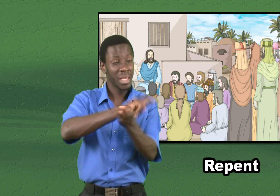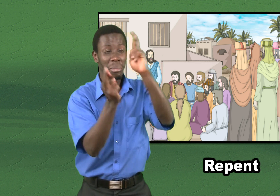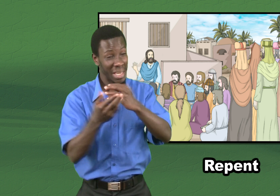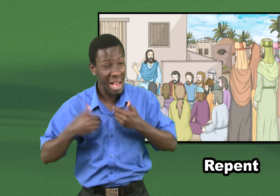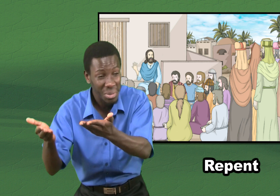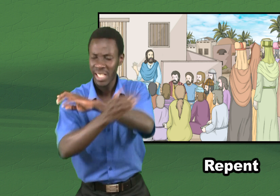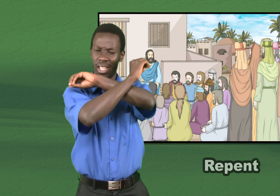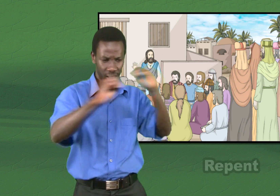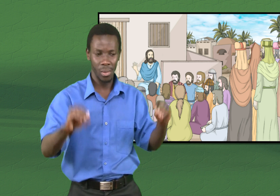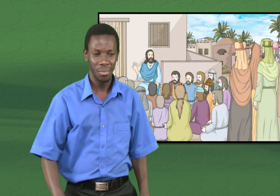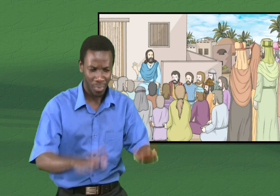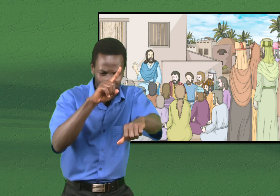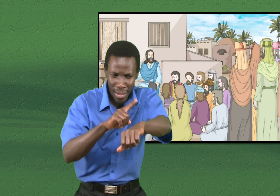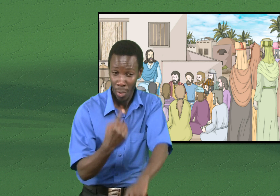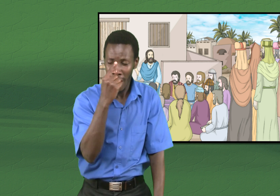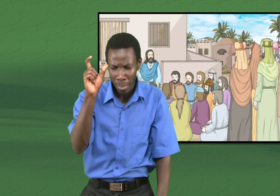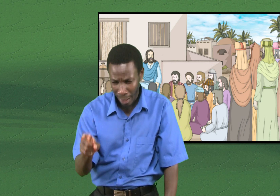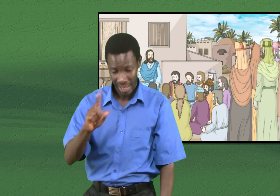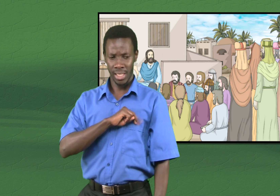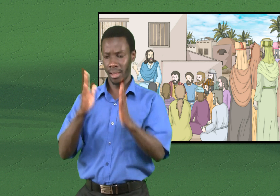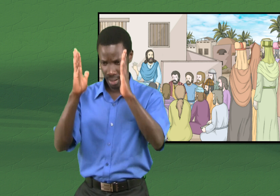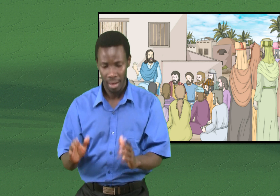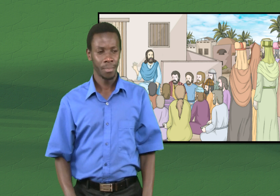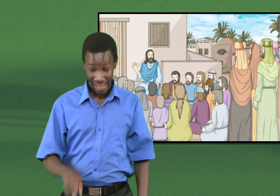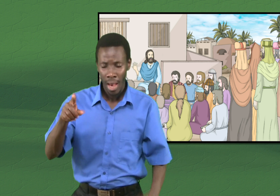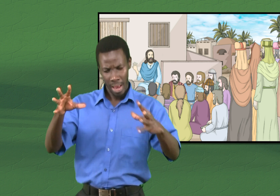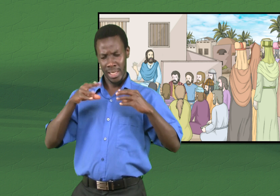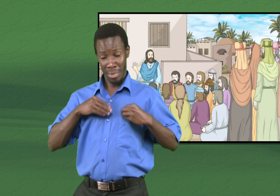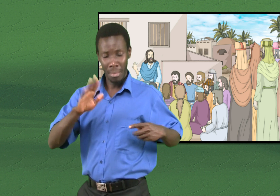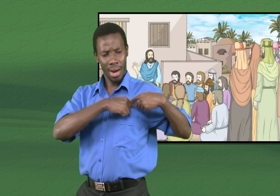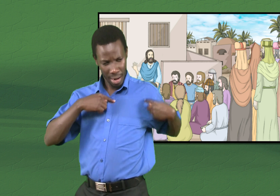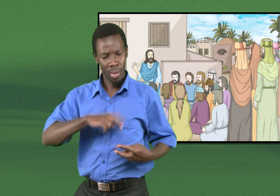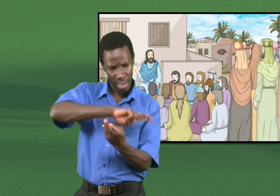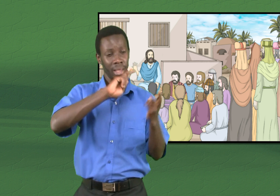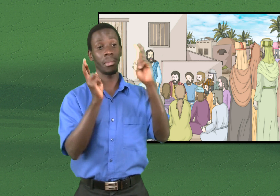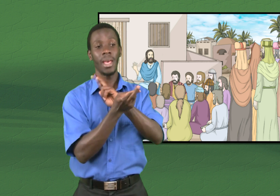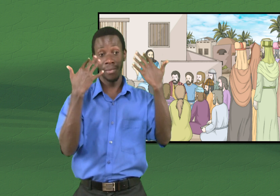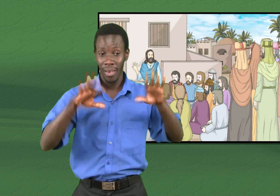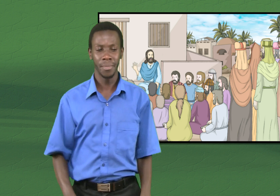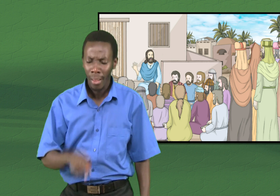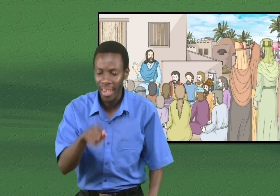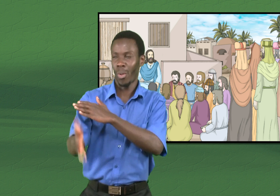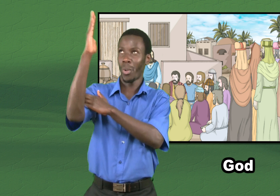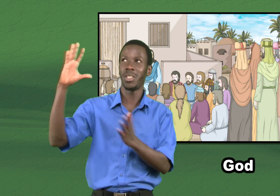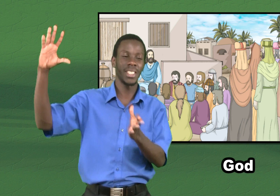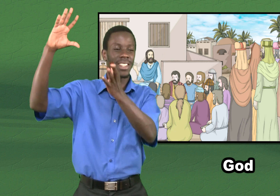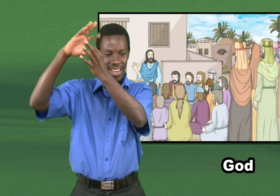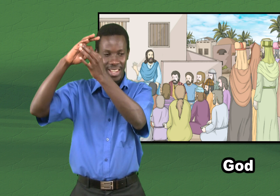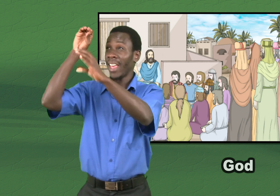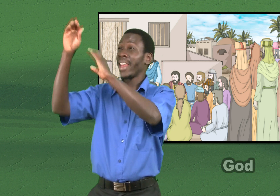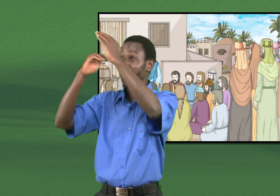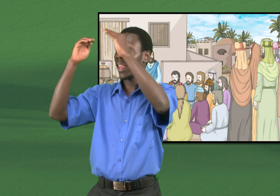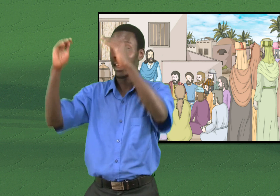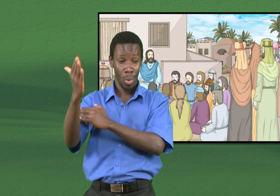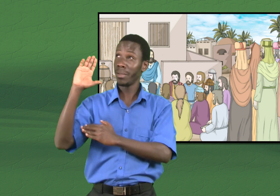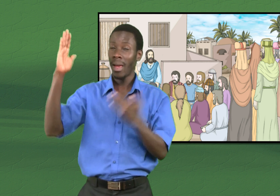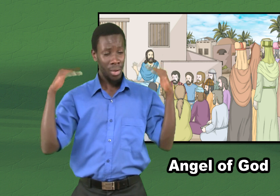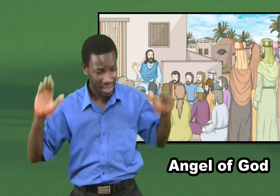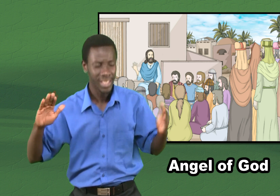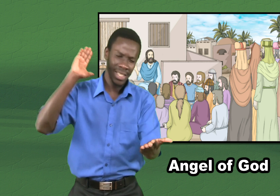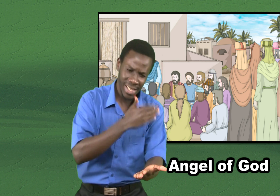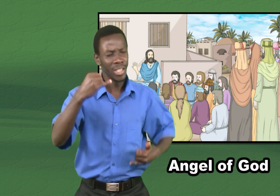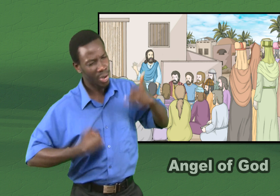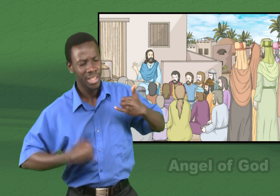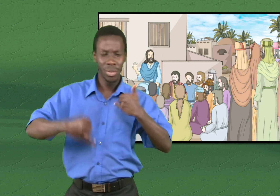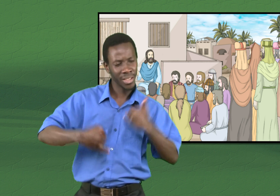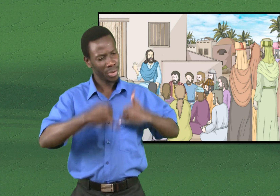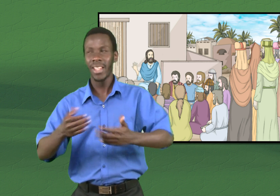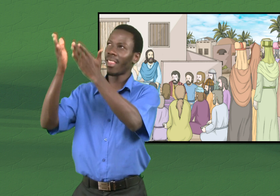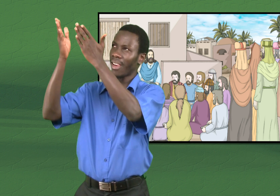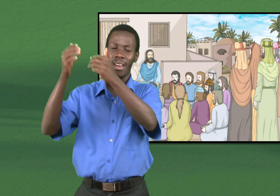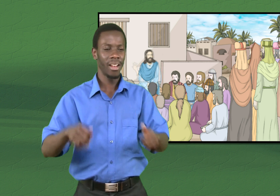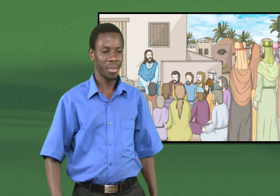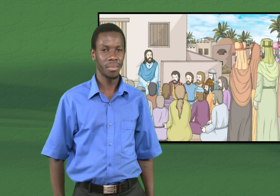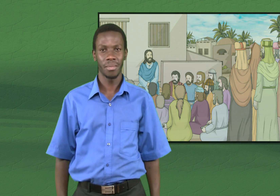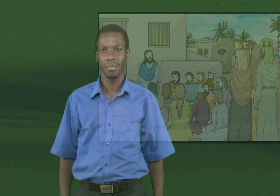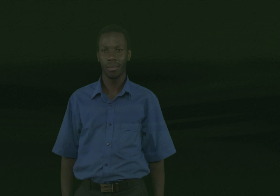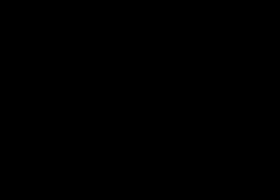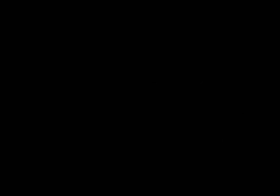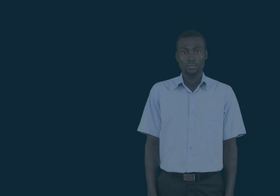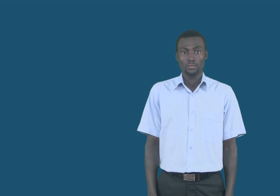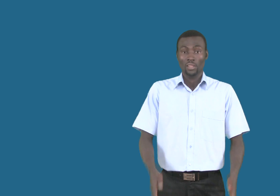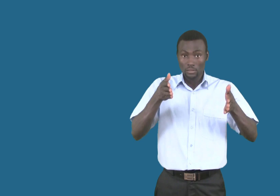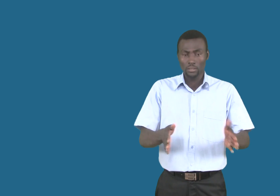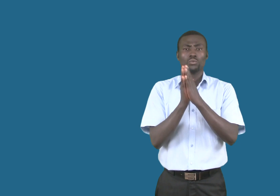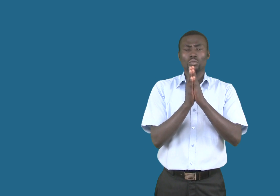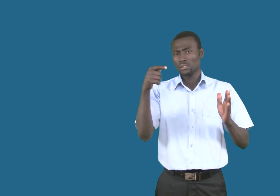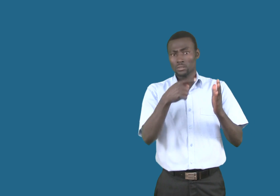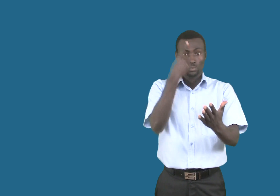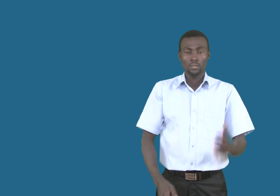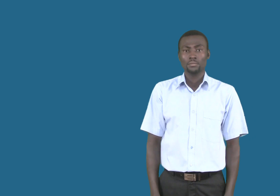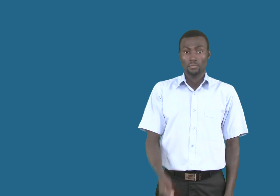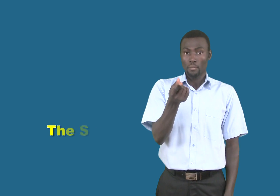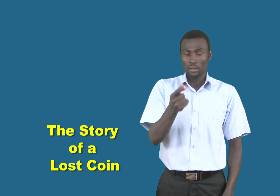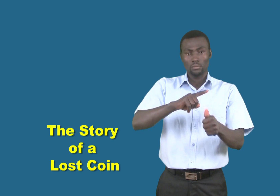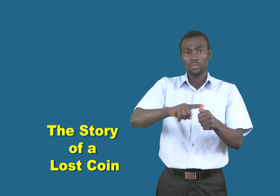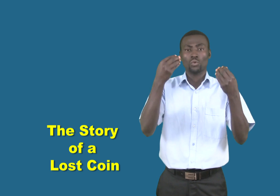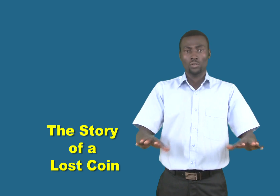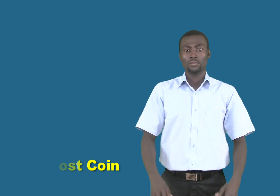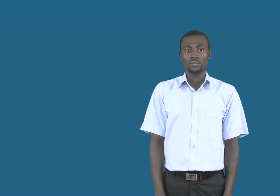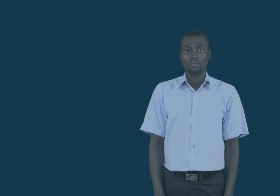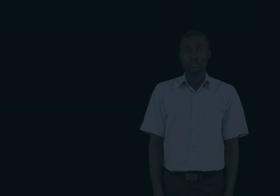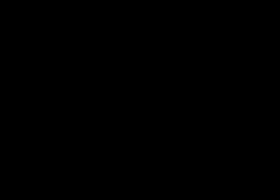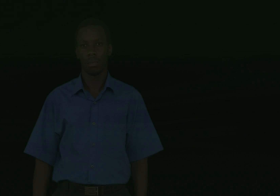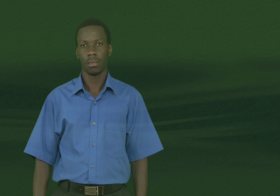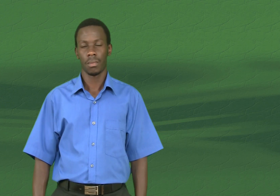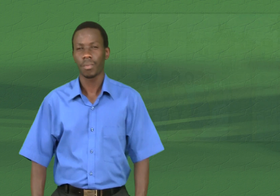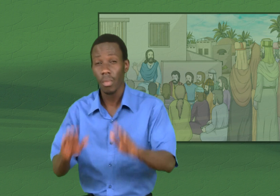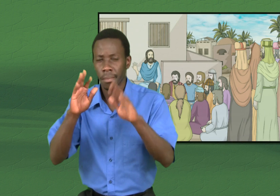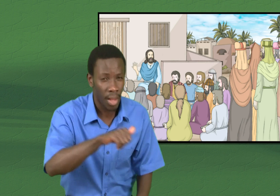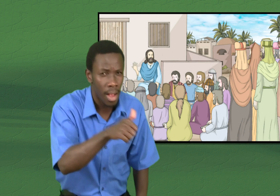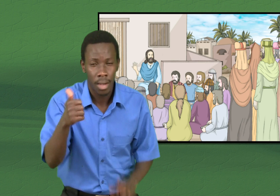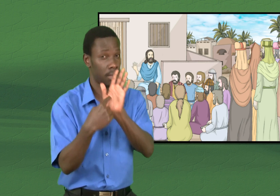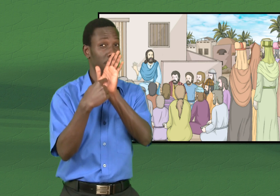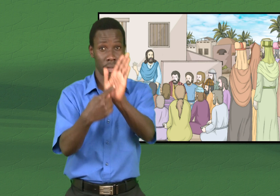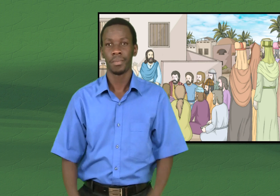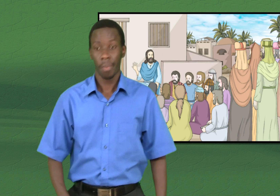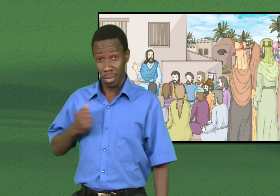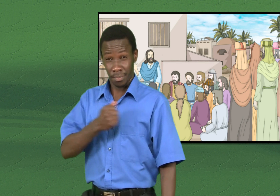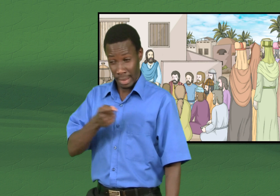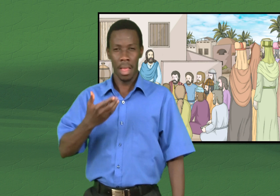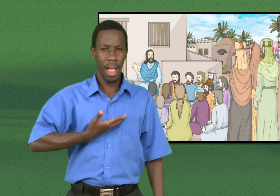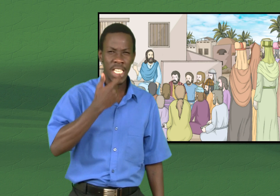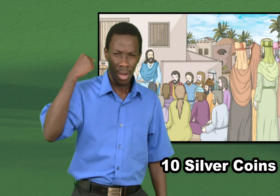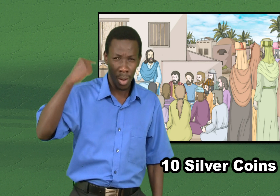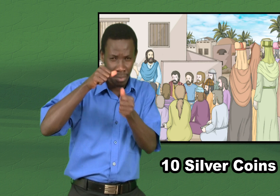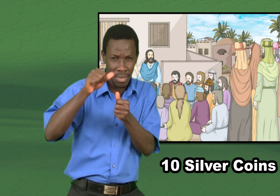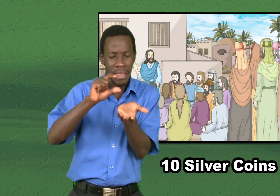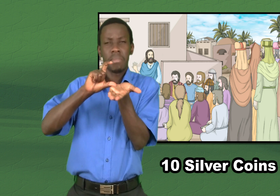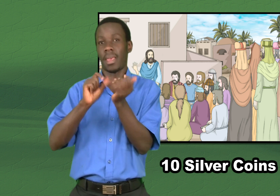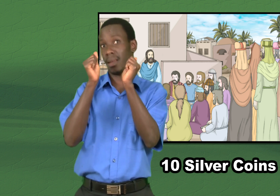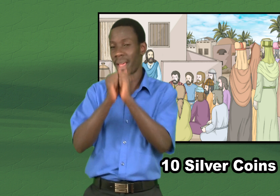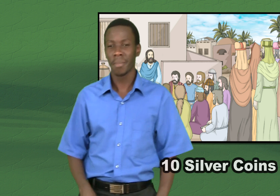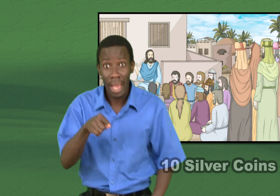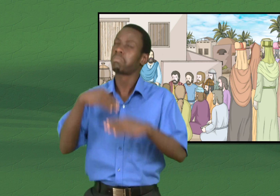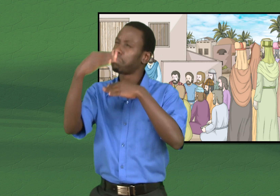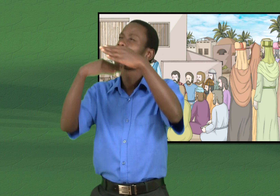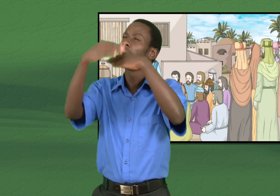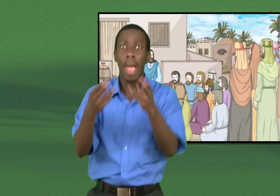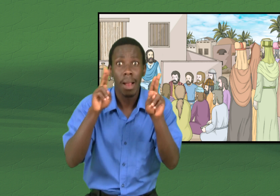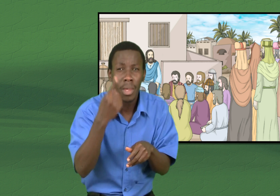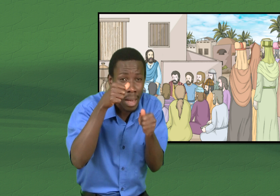Or what woman who has ten silver coins and loses one of them does not light a lamp, sweep her house, and search carefully until she finds it?